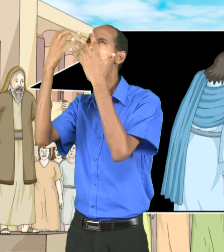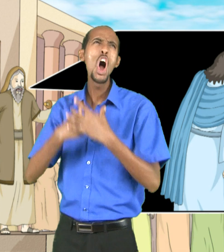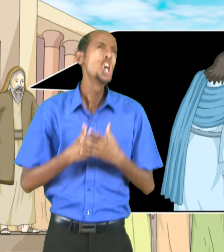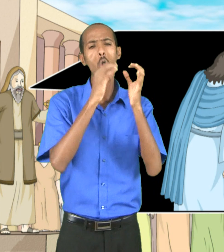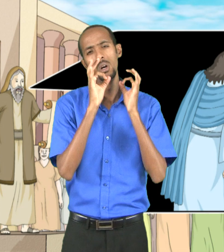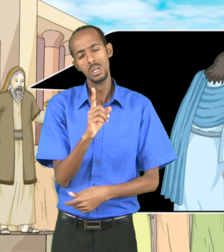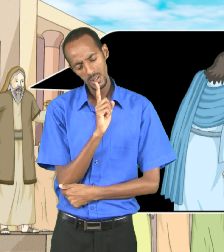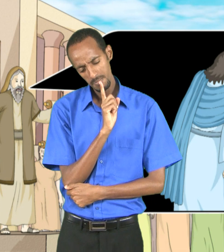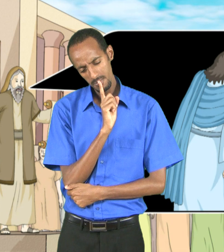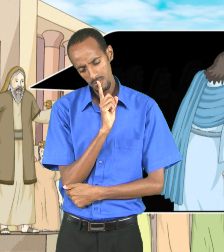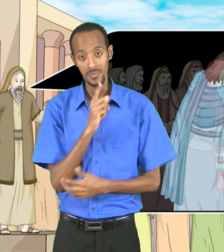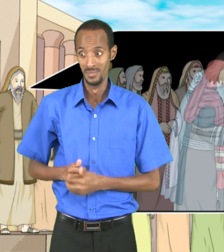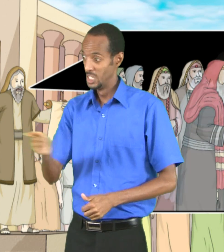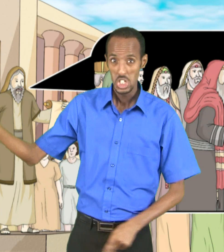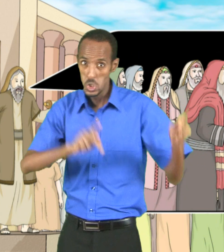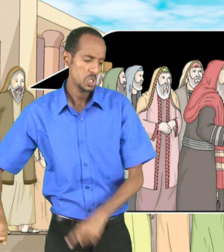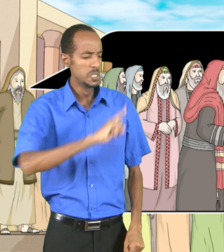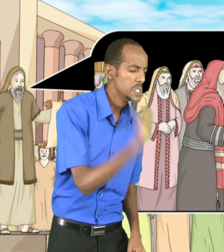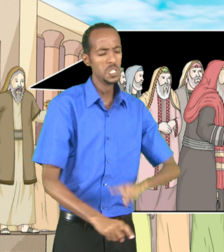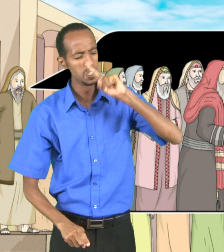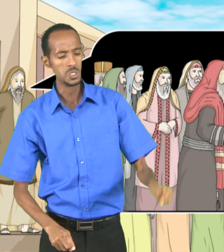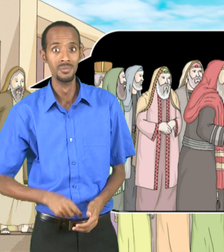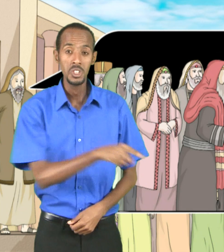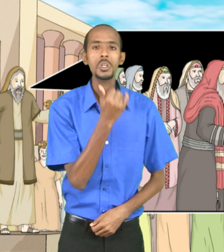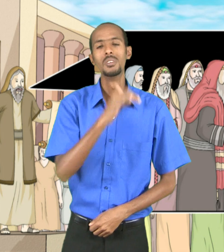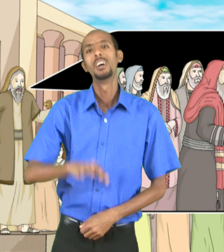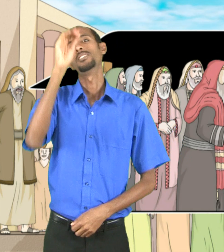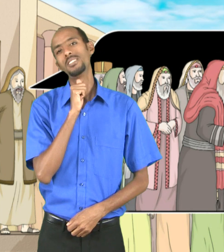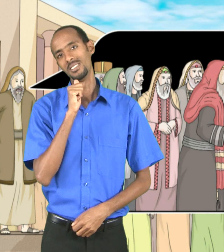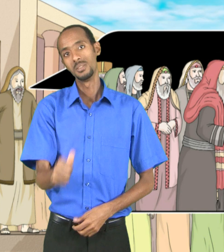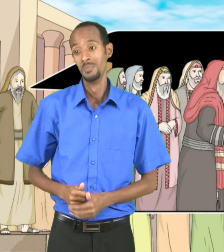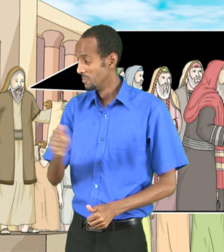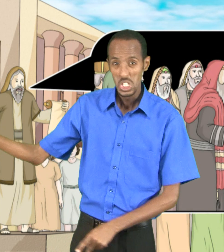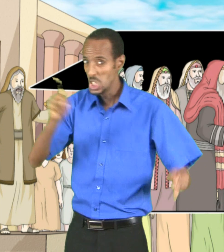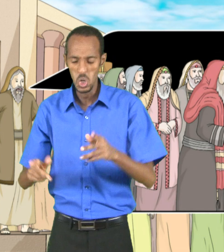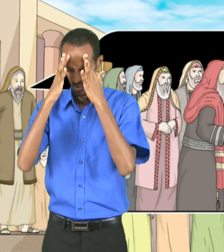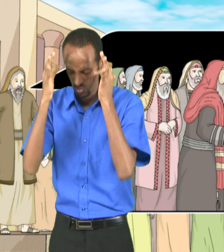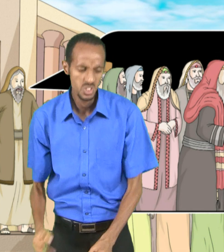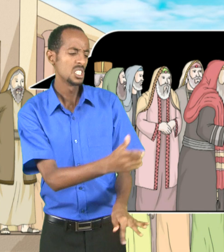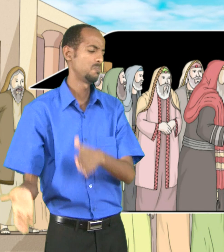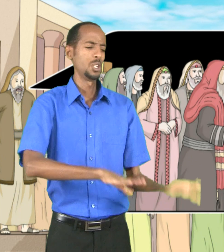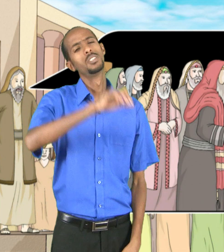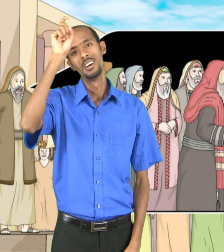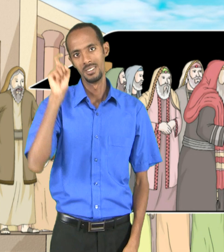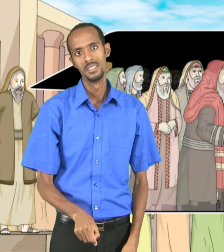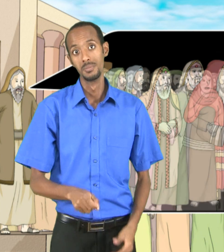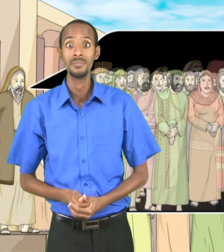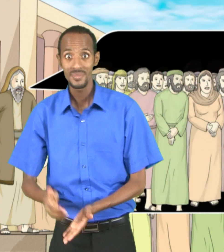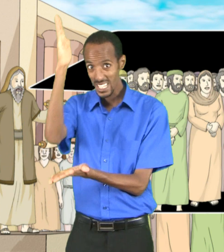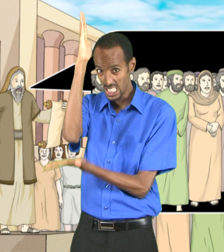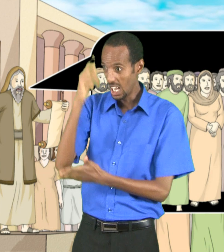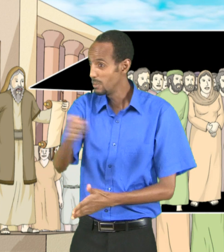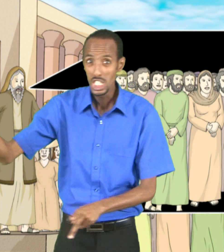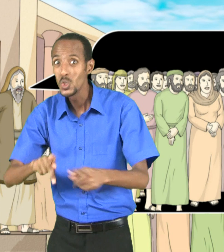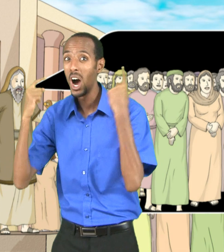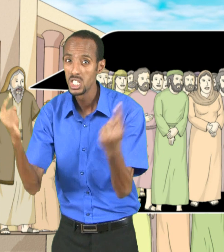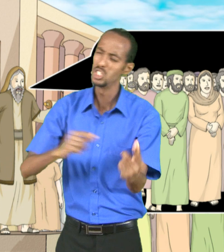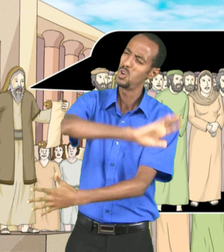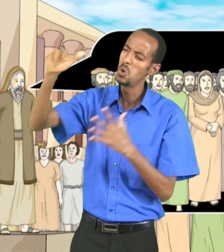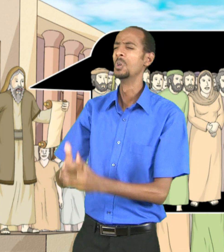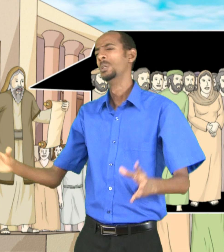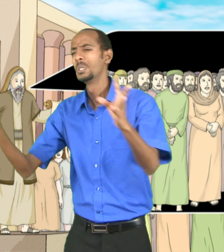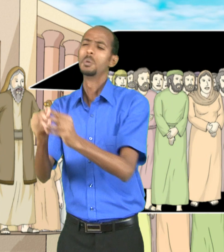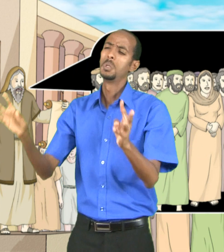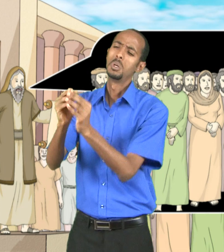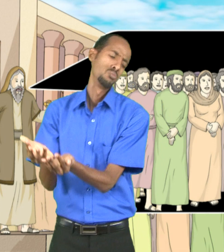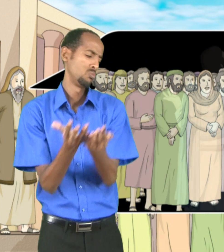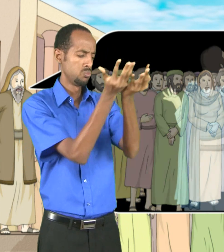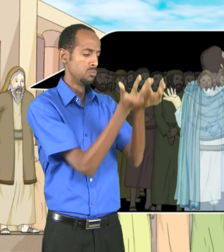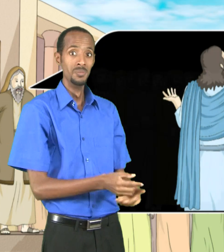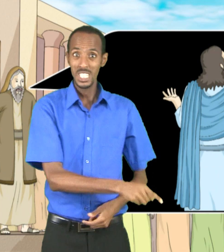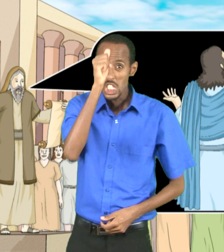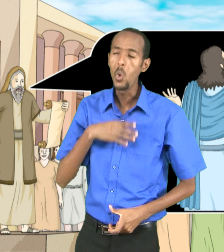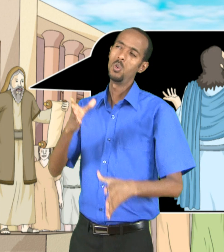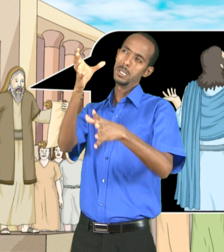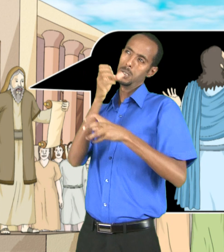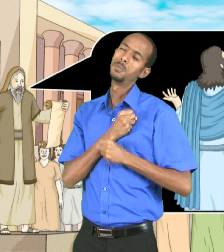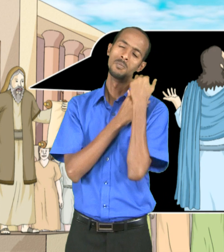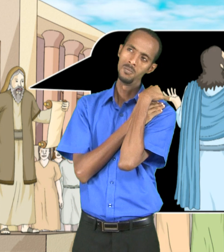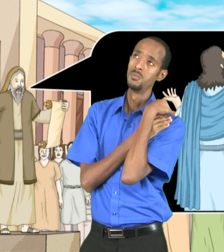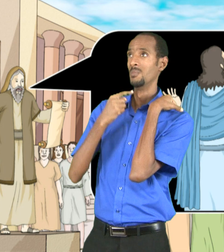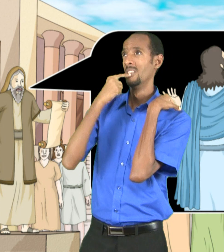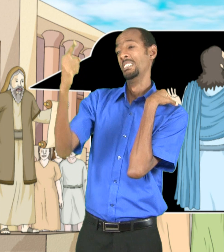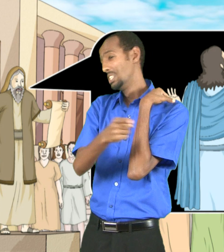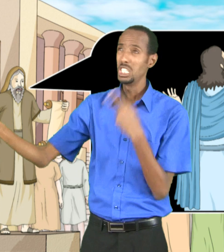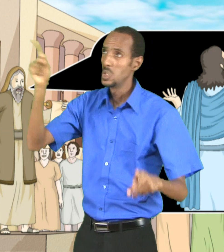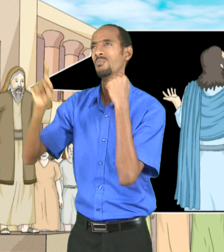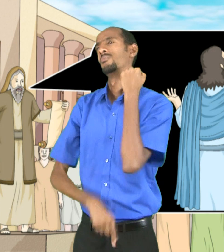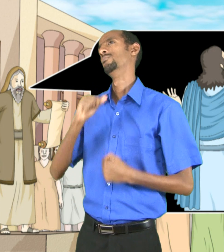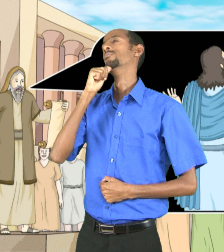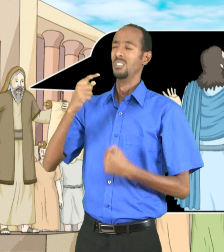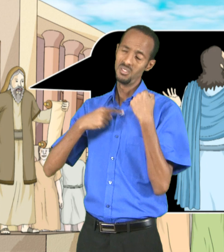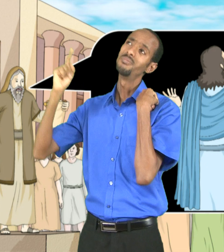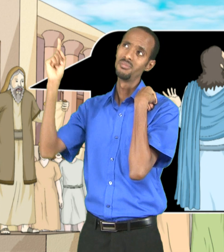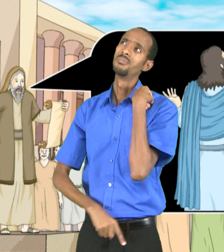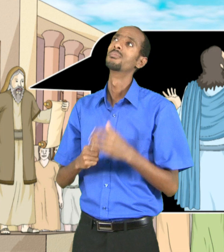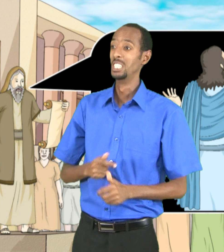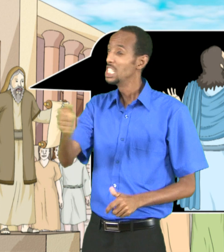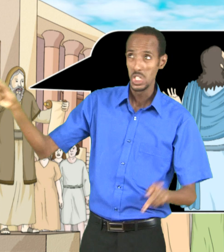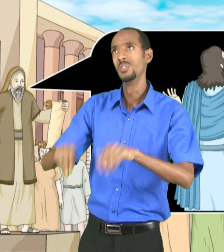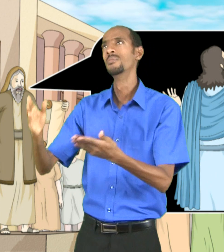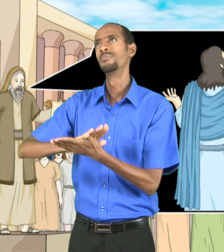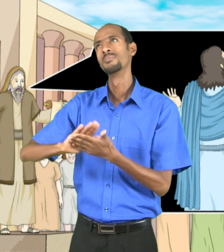He was led like a lamb to the slaughter, and as a sheep before her shearers is silent, so He did not open His mouth.